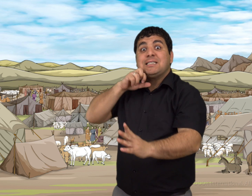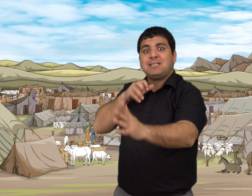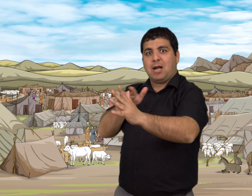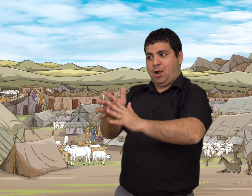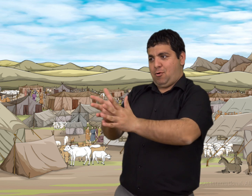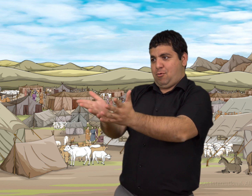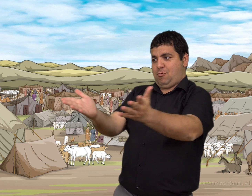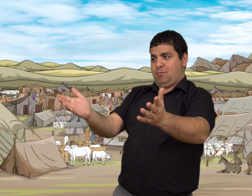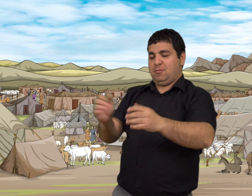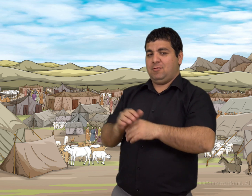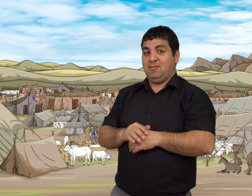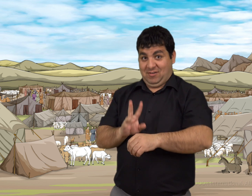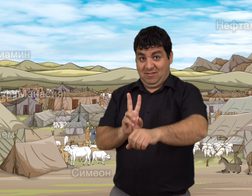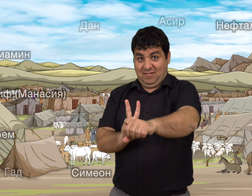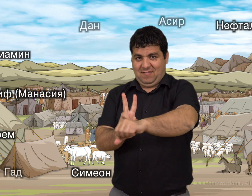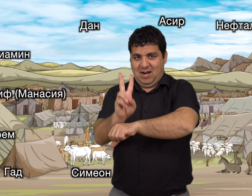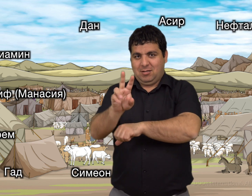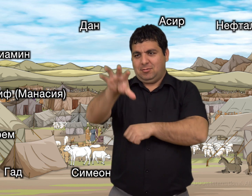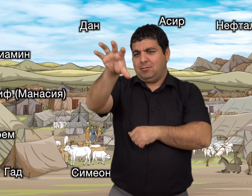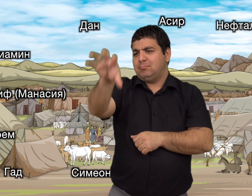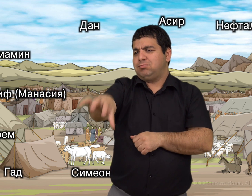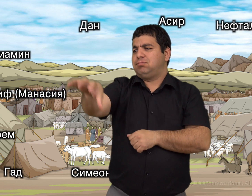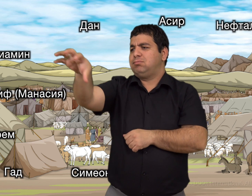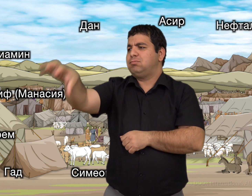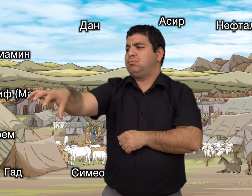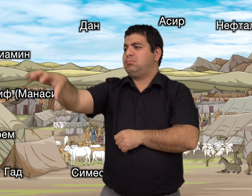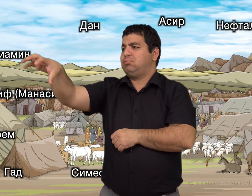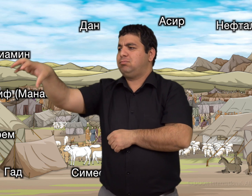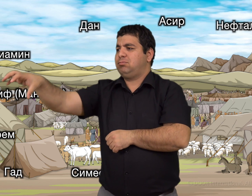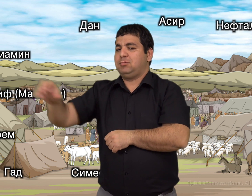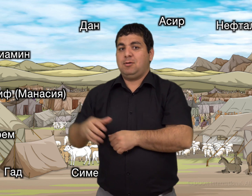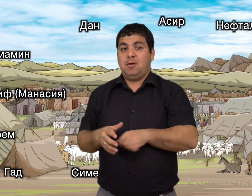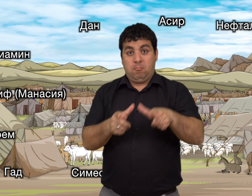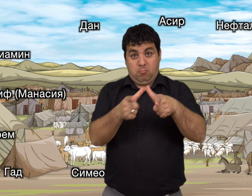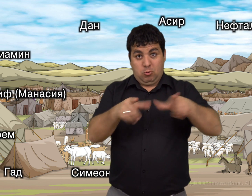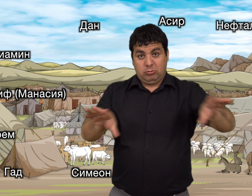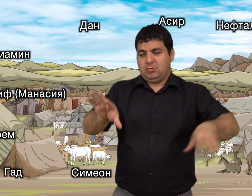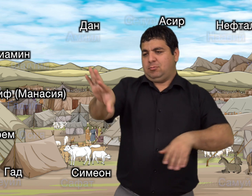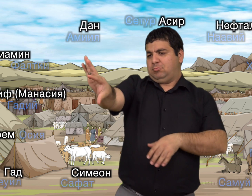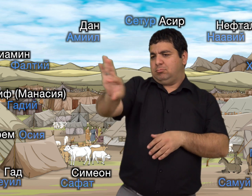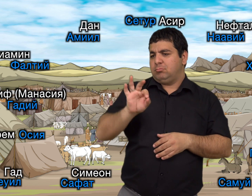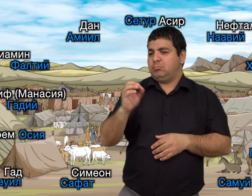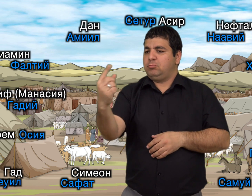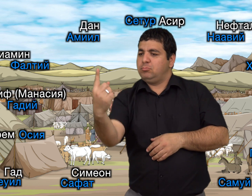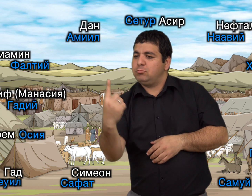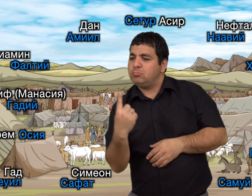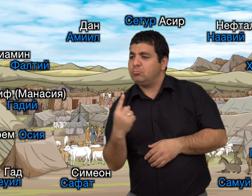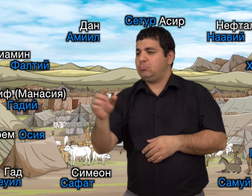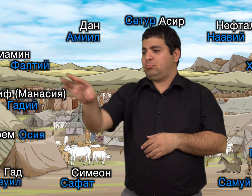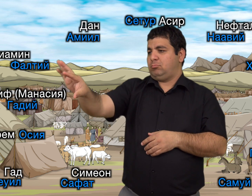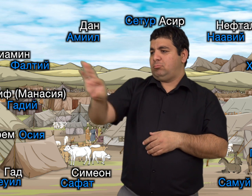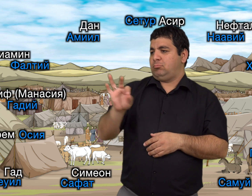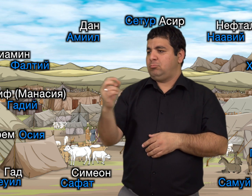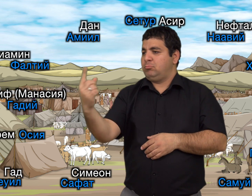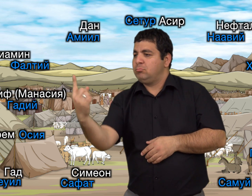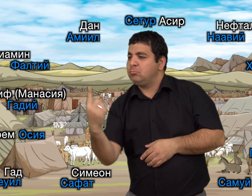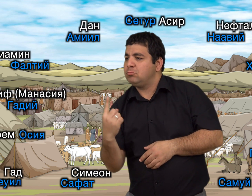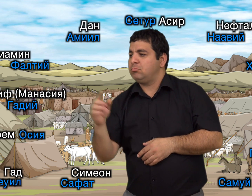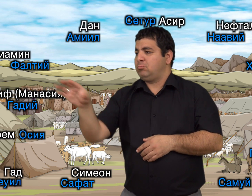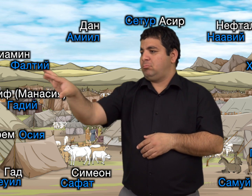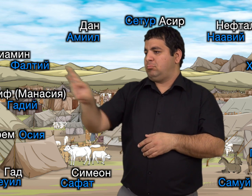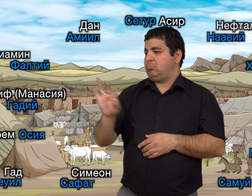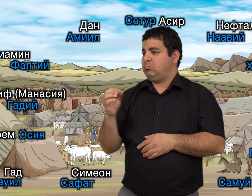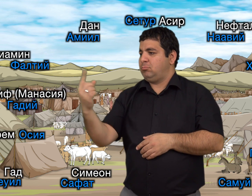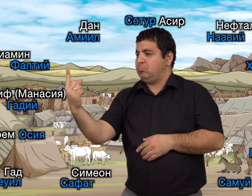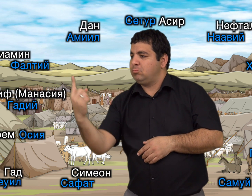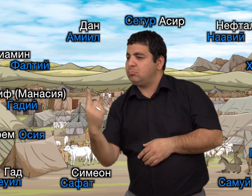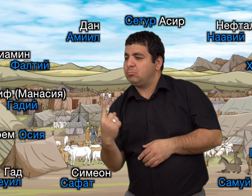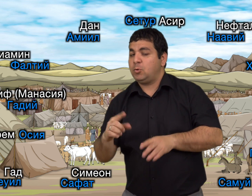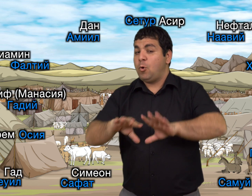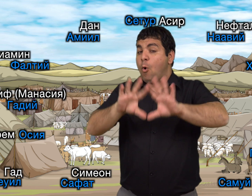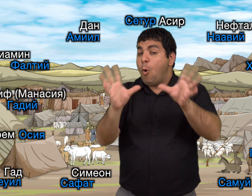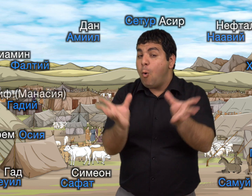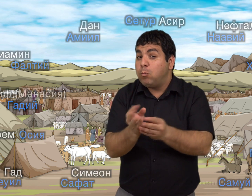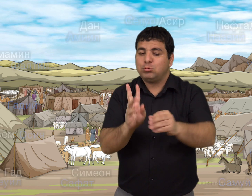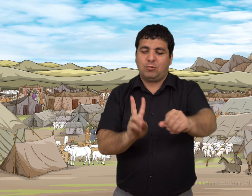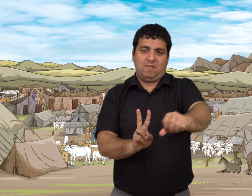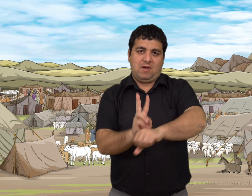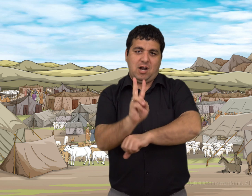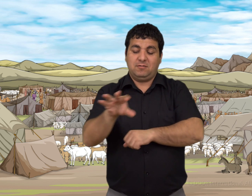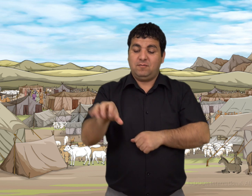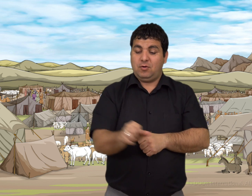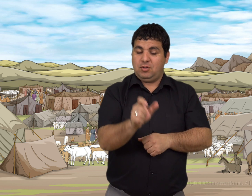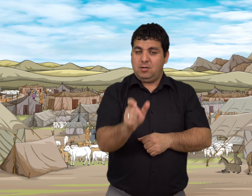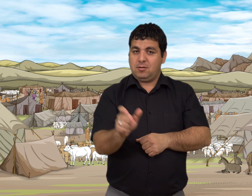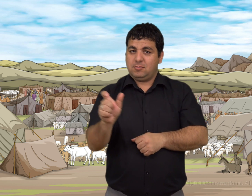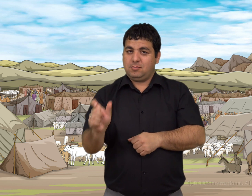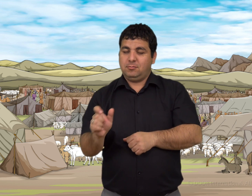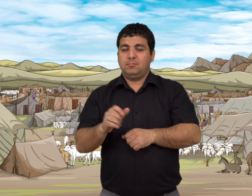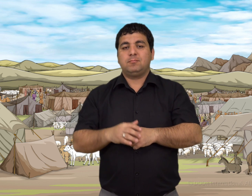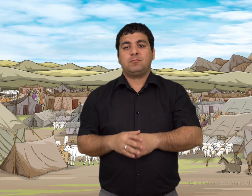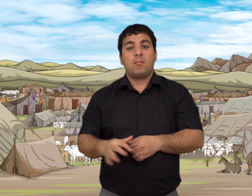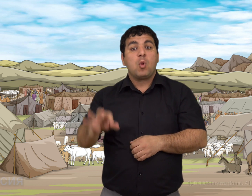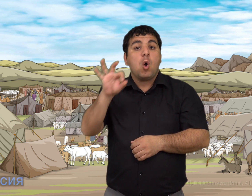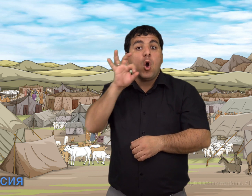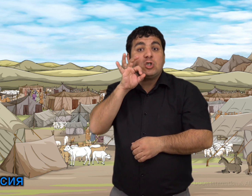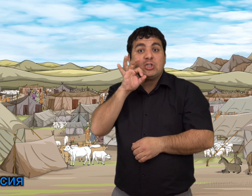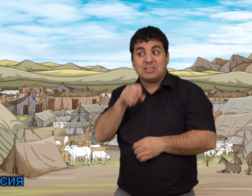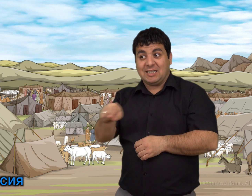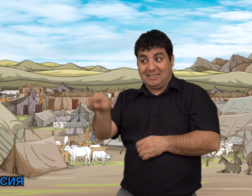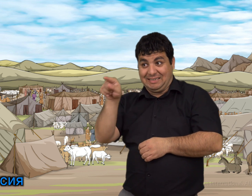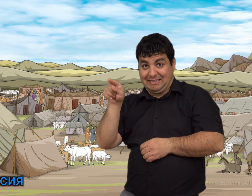All the men were leaders of the Israelites, and these were their names: From the tribe of Reuben, Shammua son of Zaccur; from the tribe of Simeon, Shaphat son of Hori; from the tribe of Judah, Caleb son of Jephunneh; from the tribe of Issachar, Igal son of Joseph; from the tribe of Ephraim, Hoshea son of Nun; from the tribe of Benjamin, Palti son of Raphu; from the tribe of Zebulun, Gaddiel son of Sodi; from the tribe of Manasseh (a tribe of Joseph), Gaddi son of Susi; from the tribe of Dan, Ammiel son of Gemalli; from the tribe of Asher, Sethur son of Michael; from the tribe of Naphtali, Nahbi son of Vophsi; and from the tribe of Gad, Geuel son of Machi. These were the names of the men Moses sent to spy out the land;